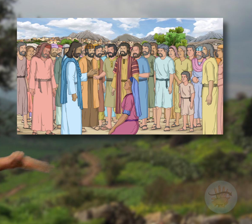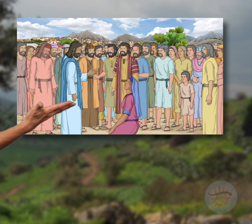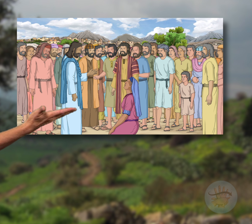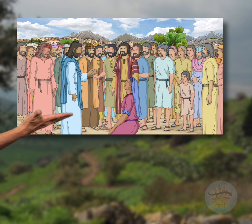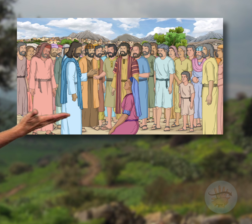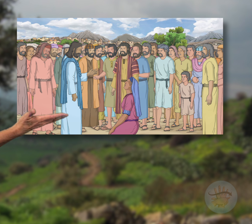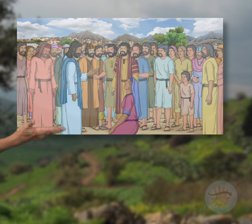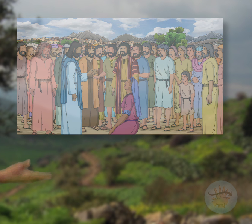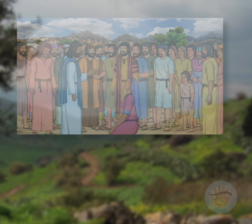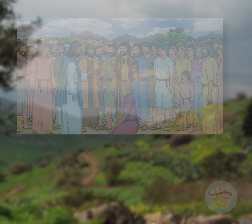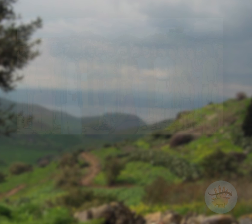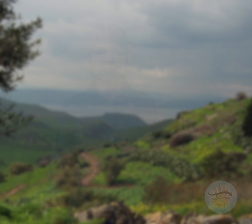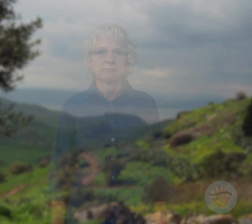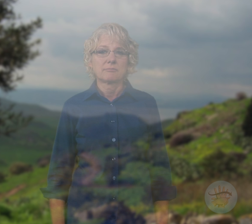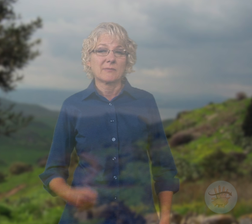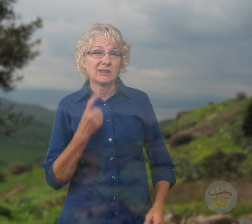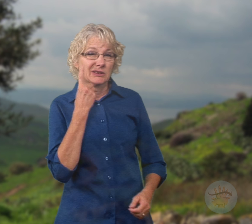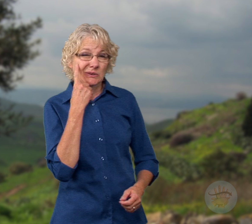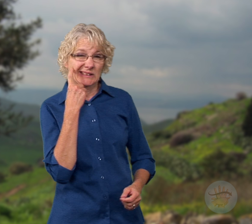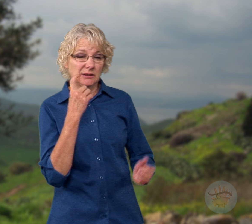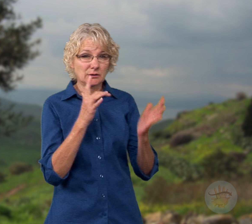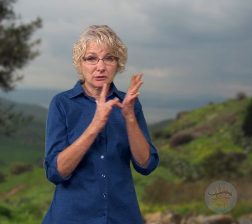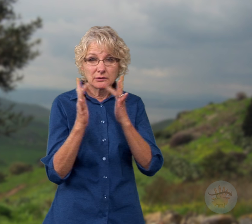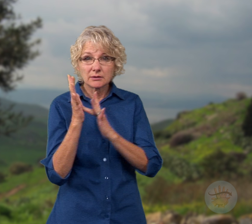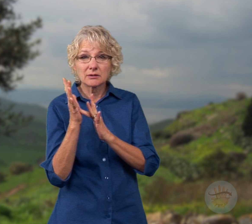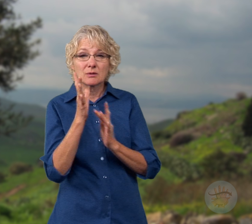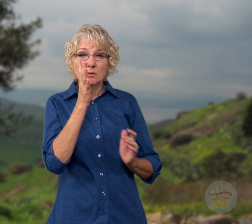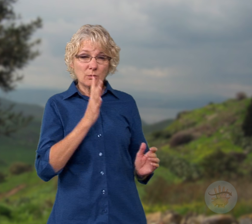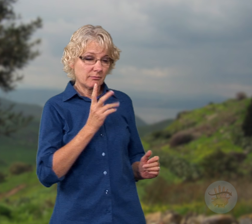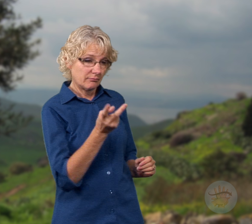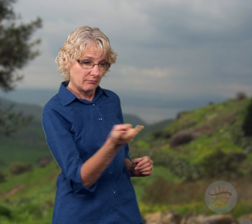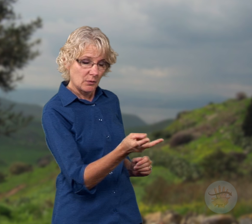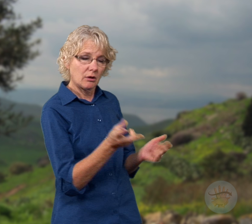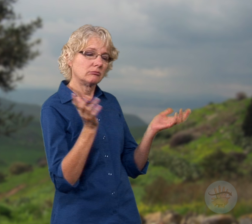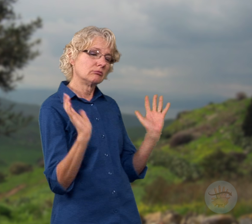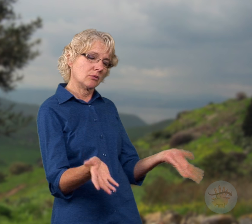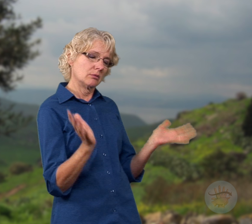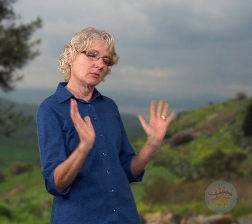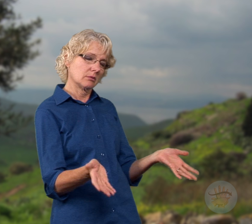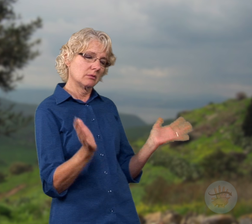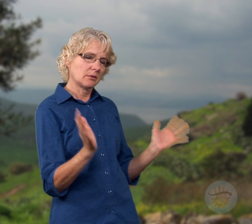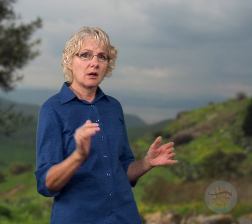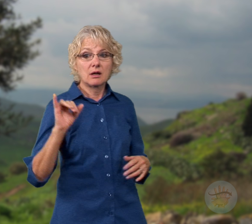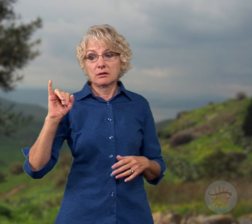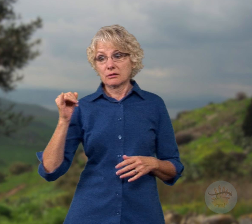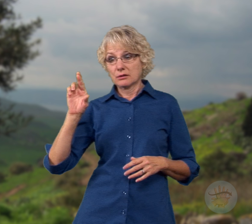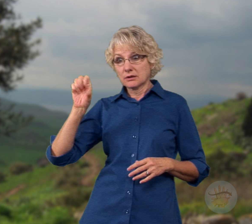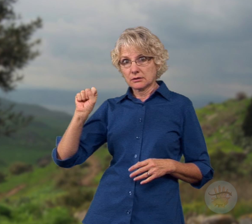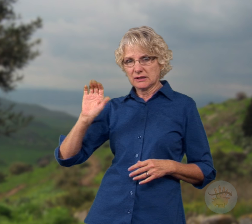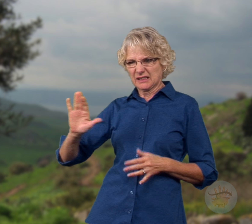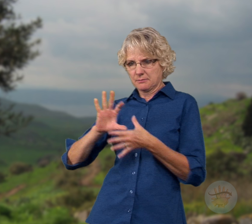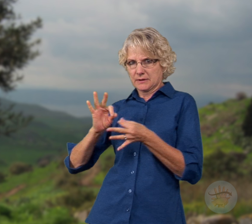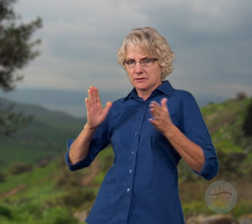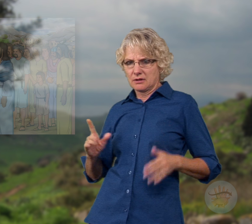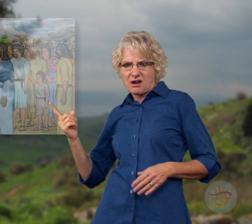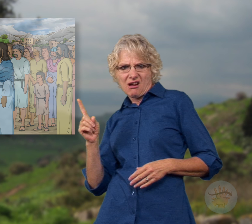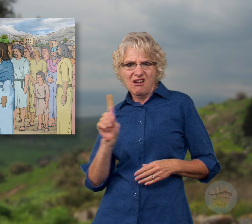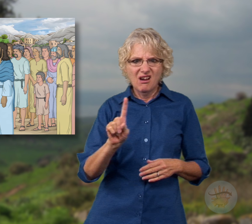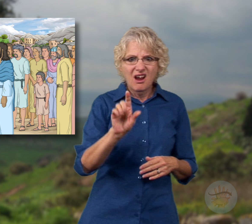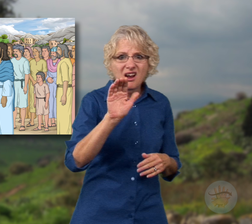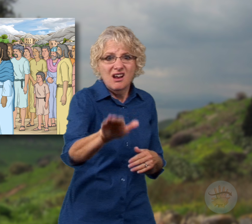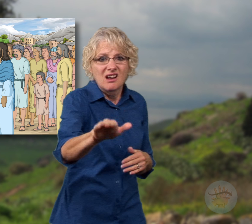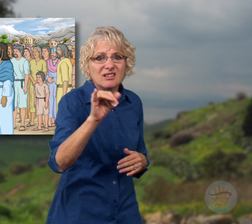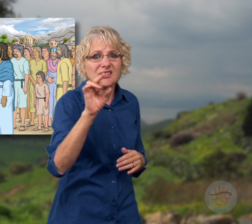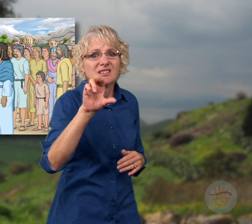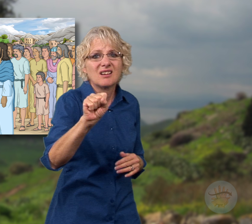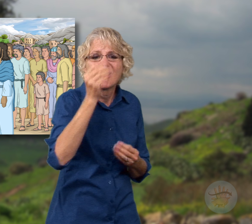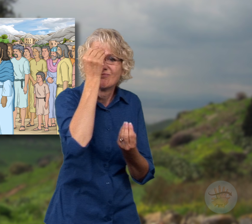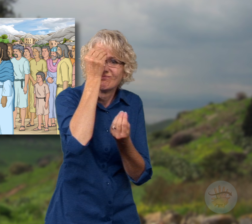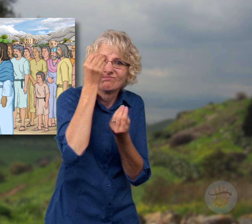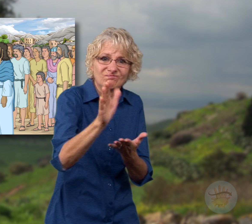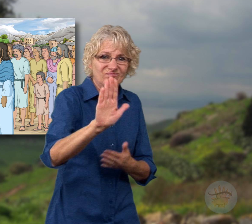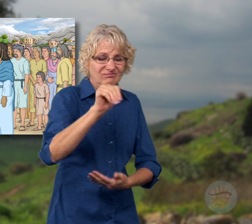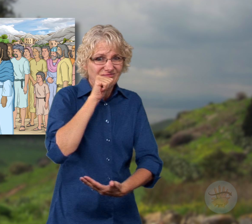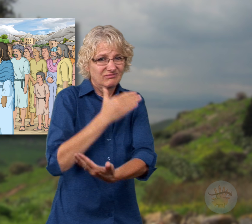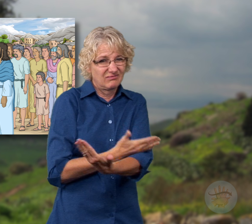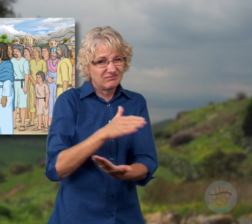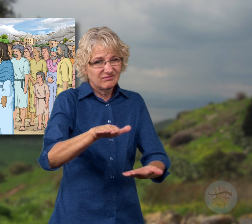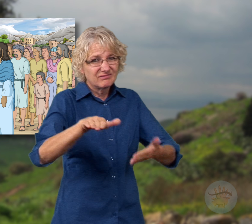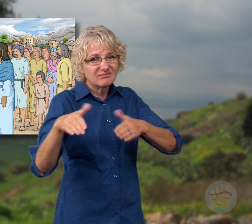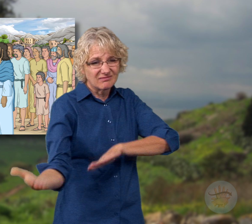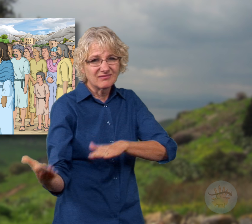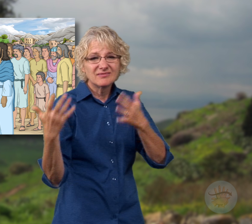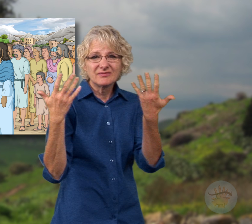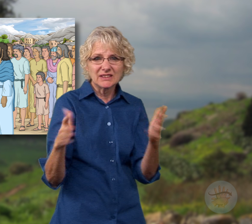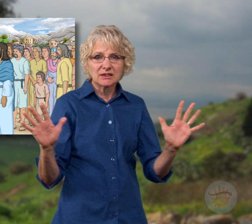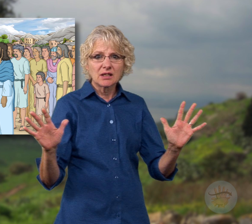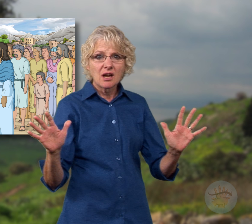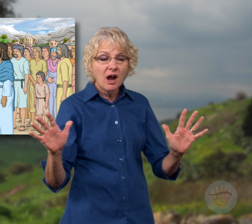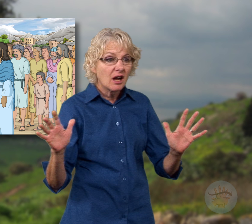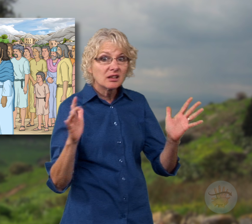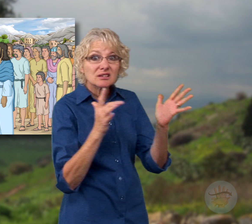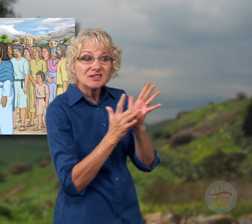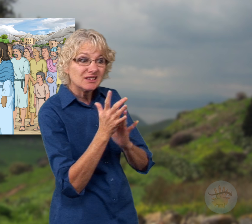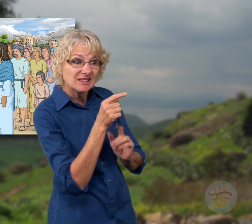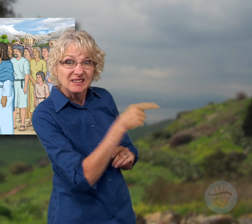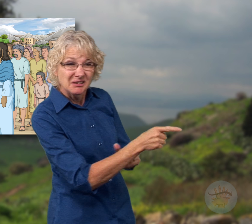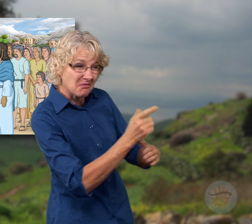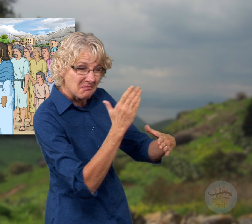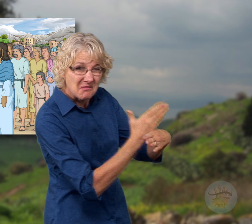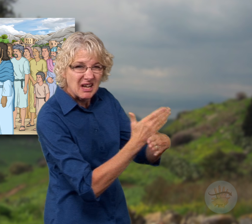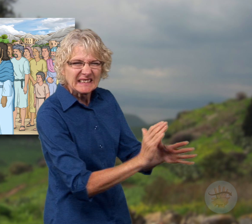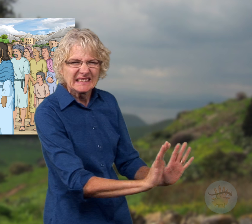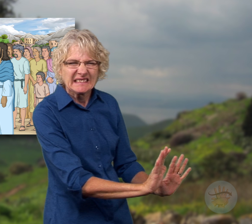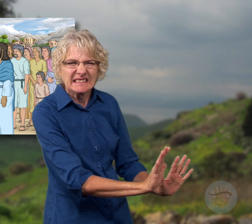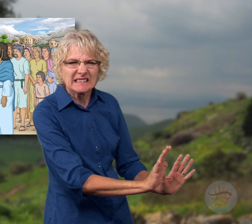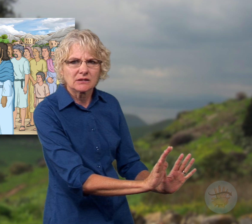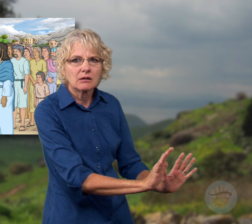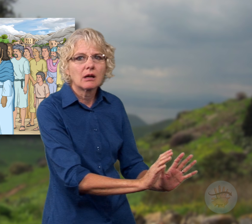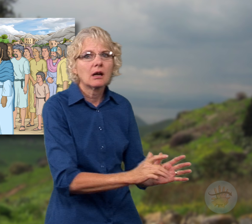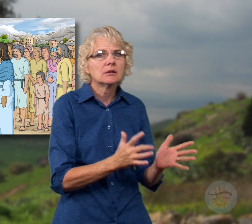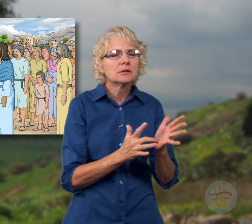While He was still speaking, messengers from the house of Jairus arrived and said, “Your daughter is dead;